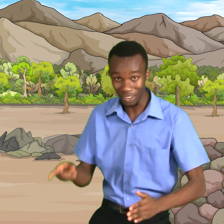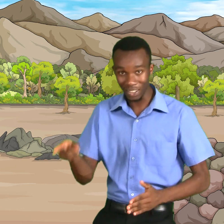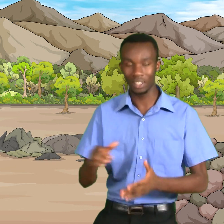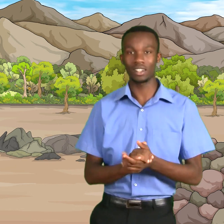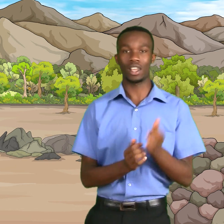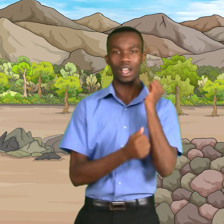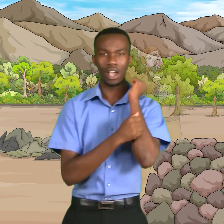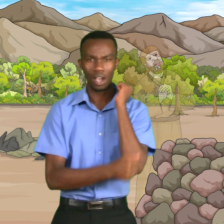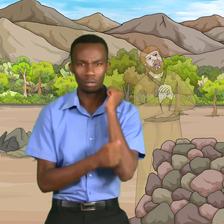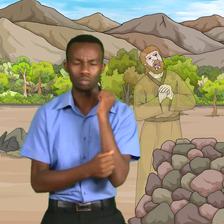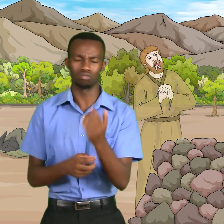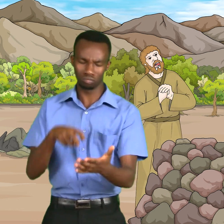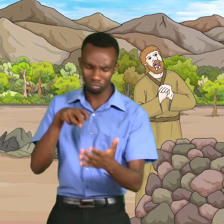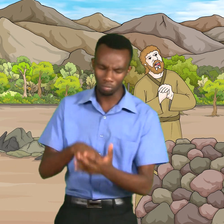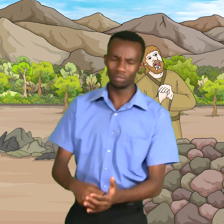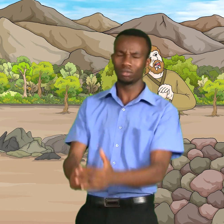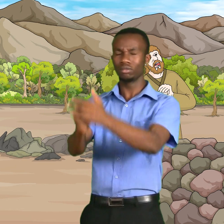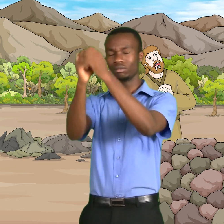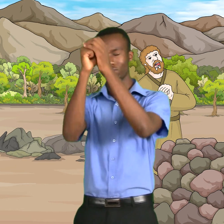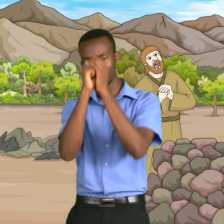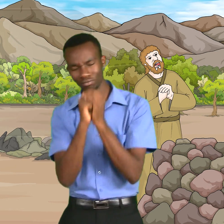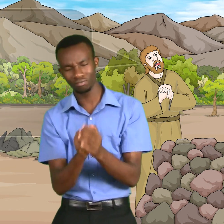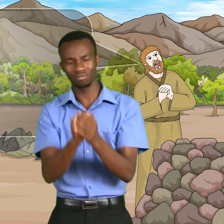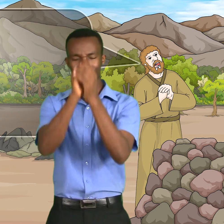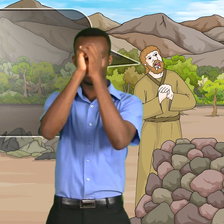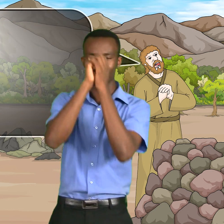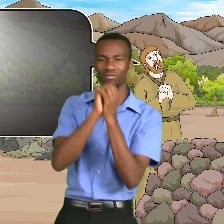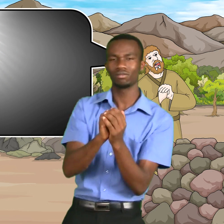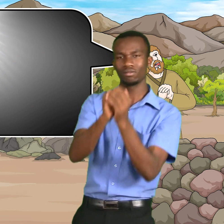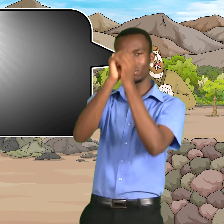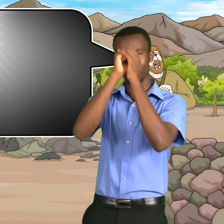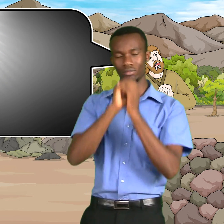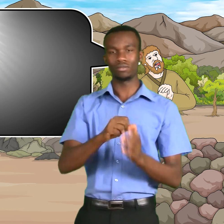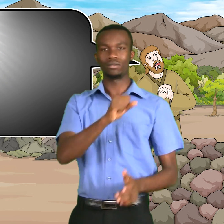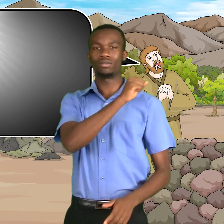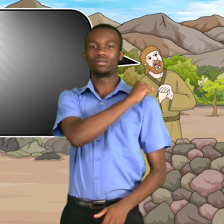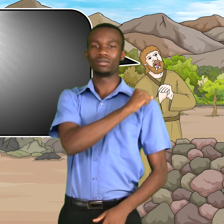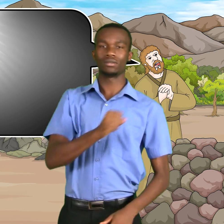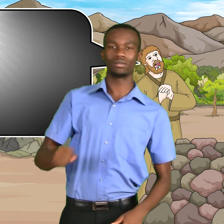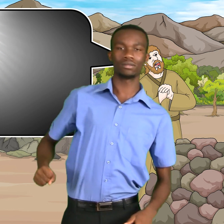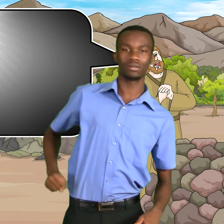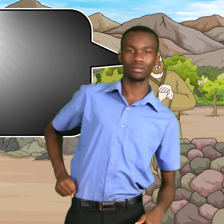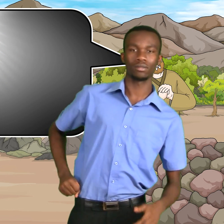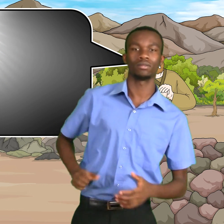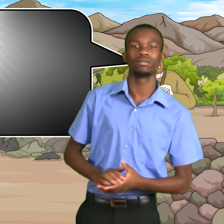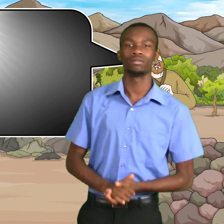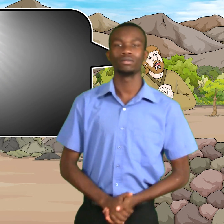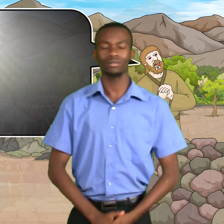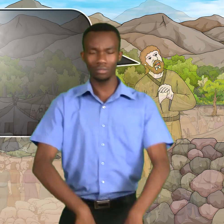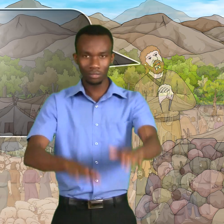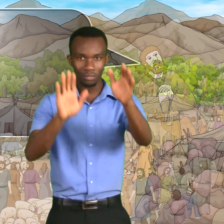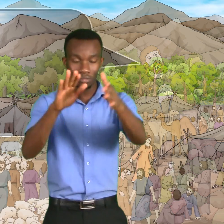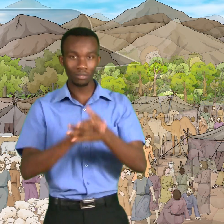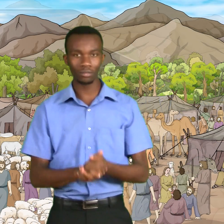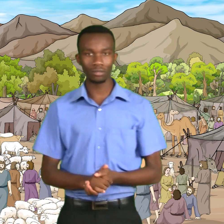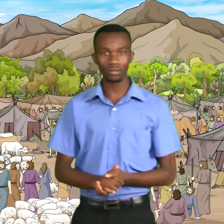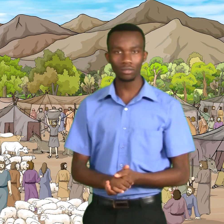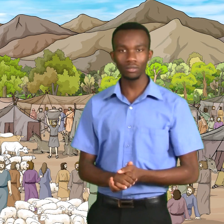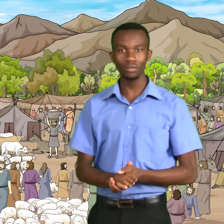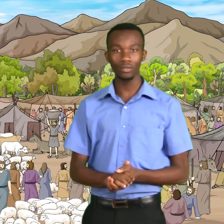And there Abram called on the name of the LORD.